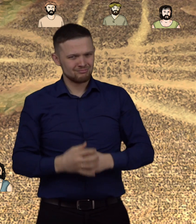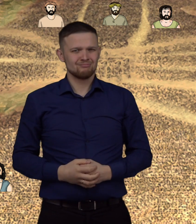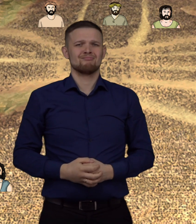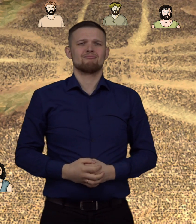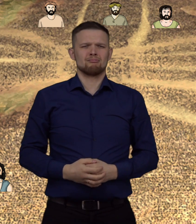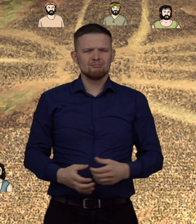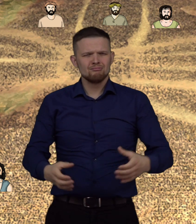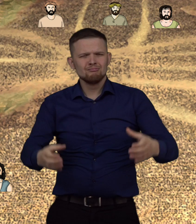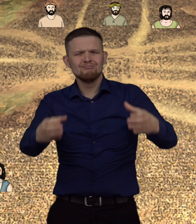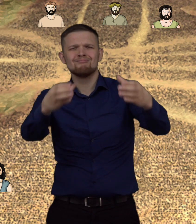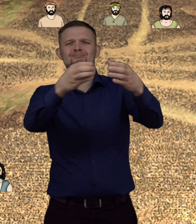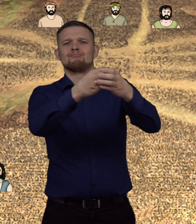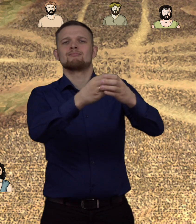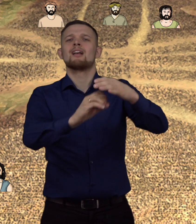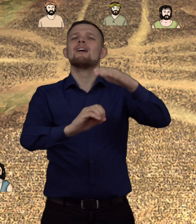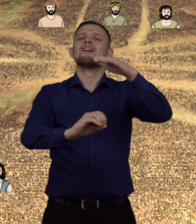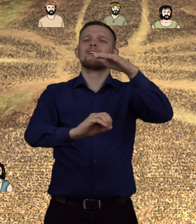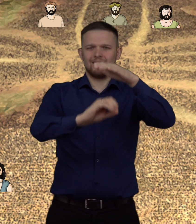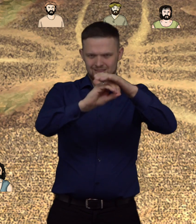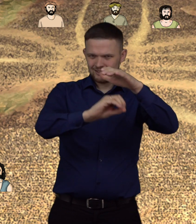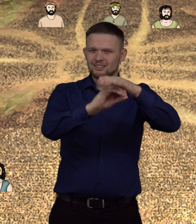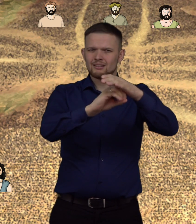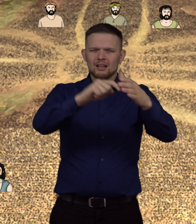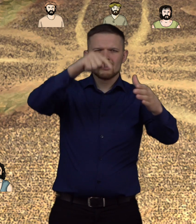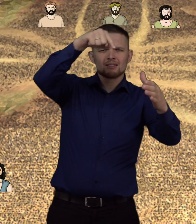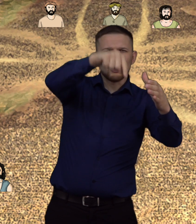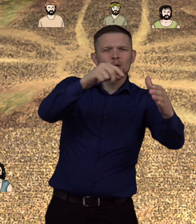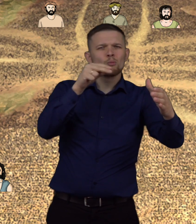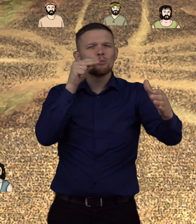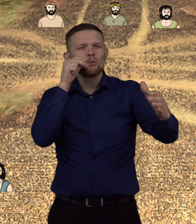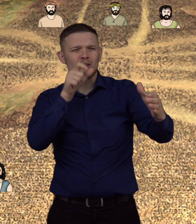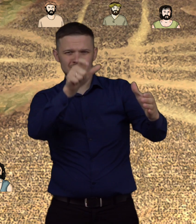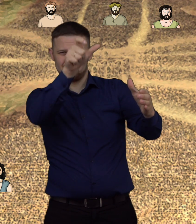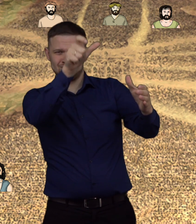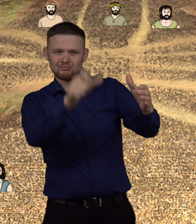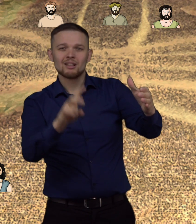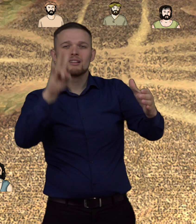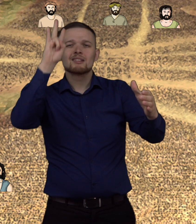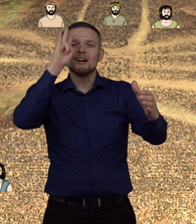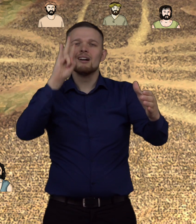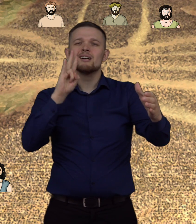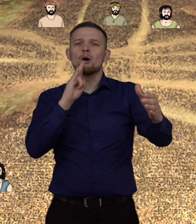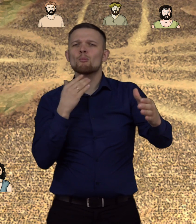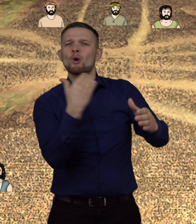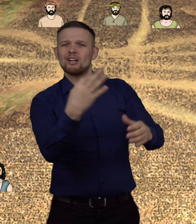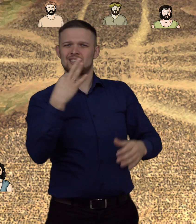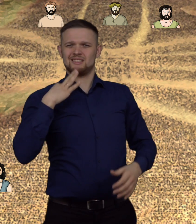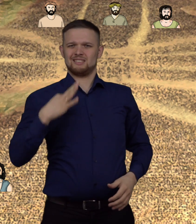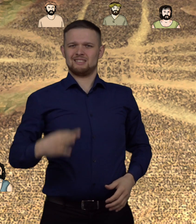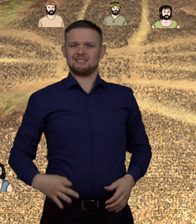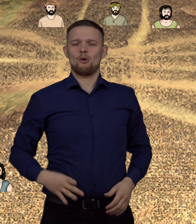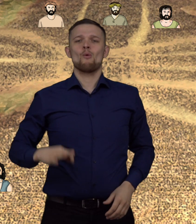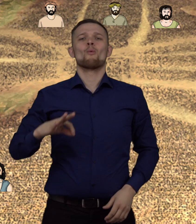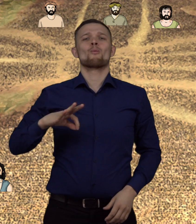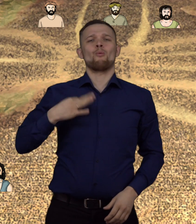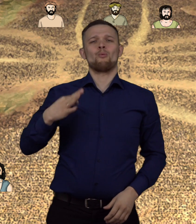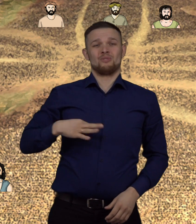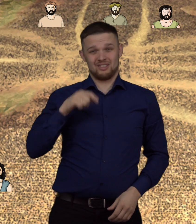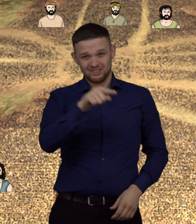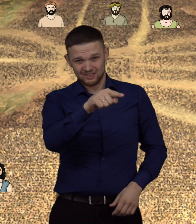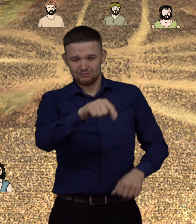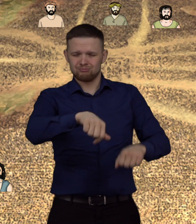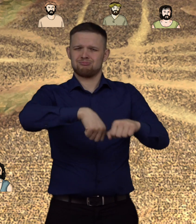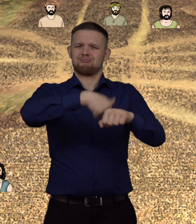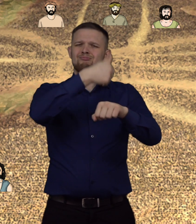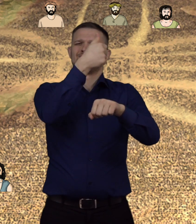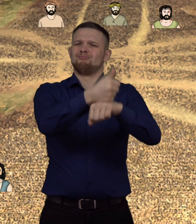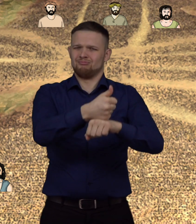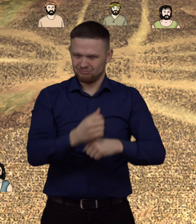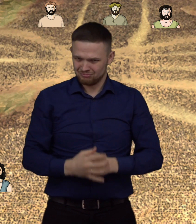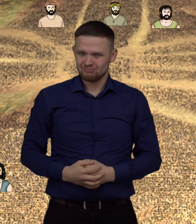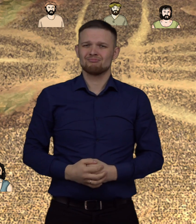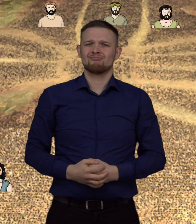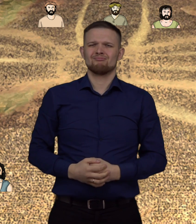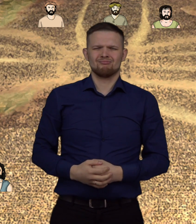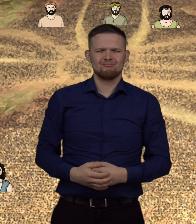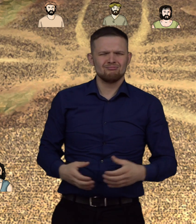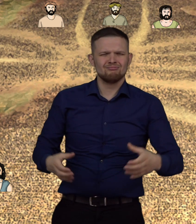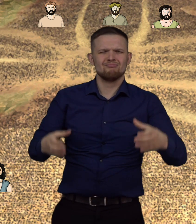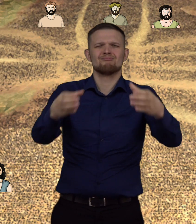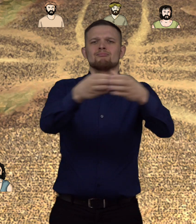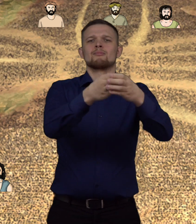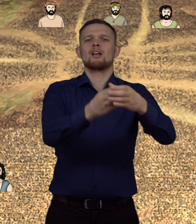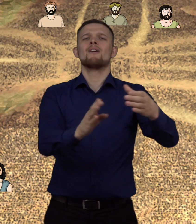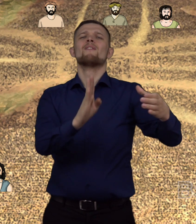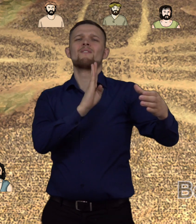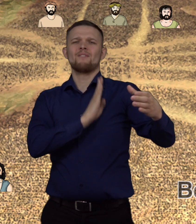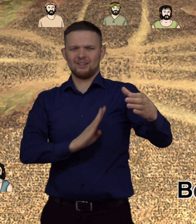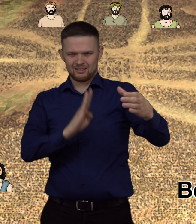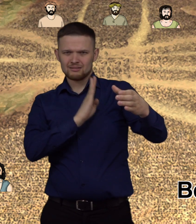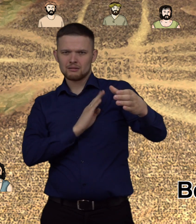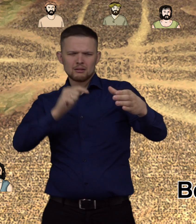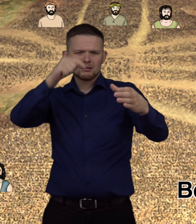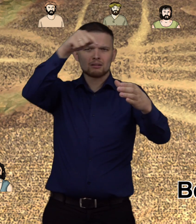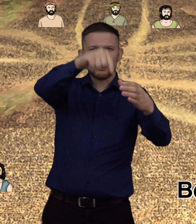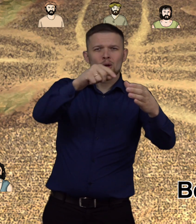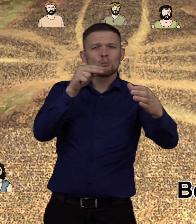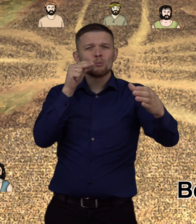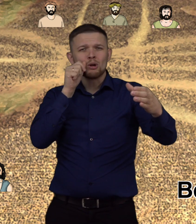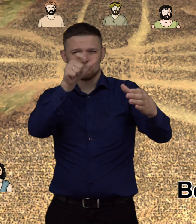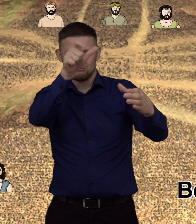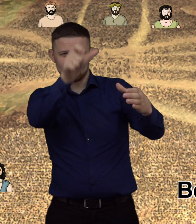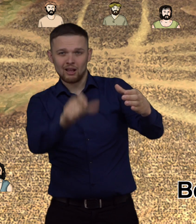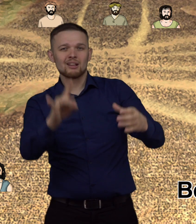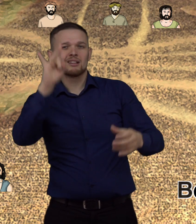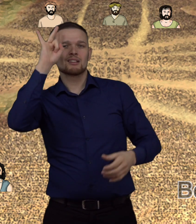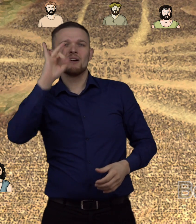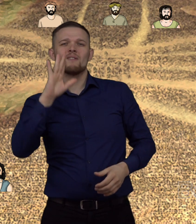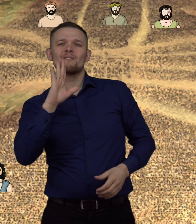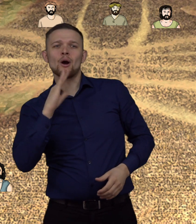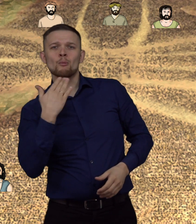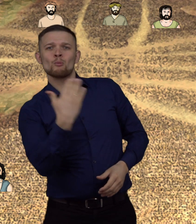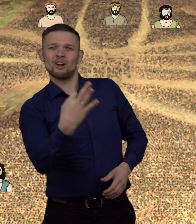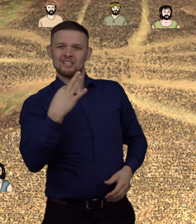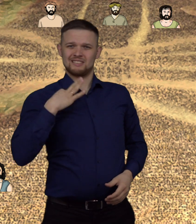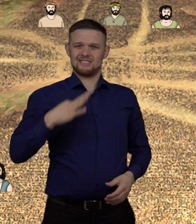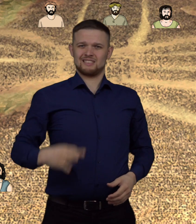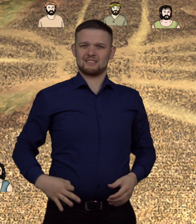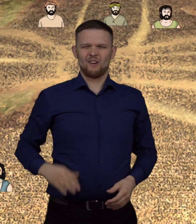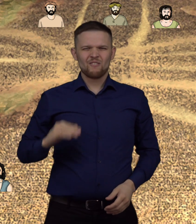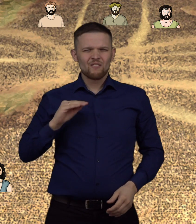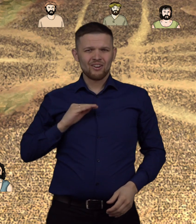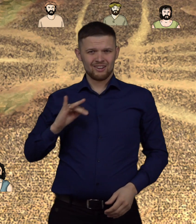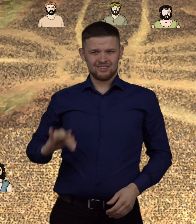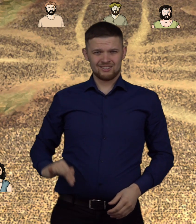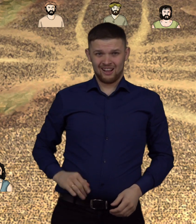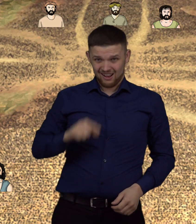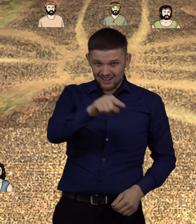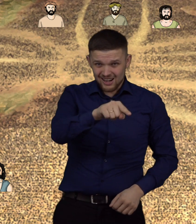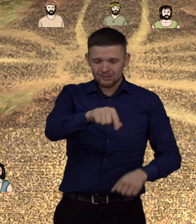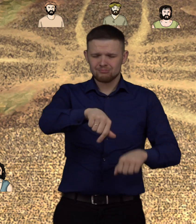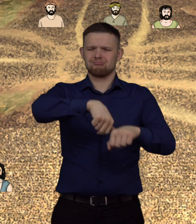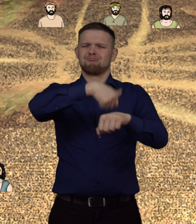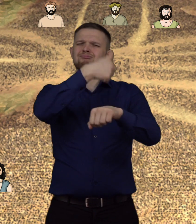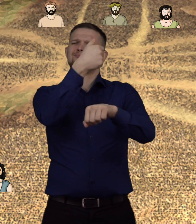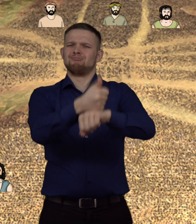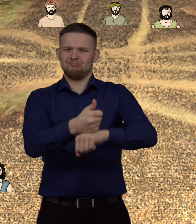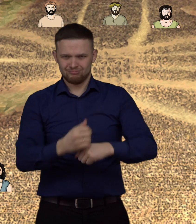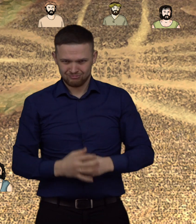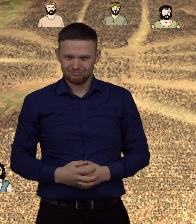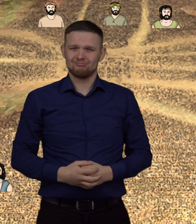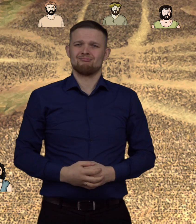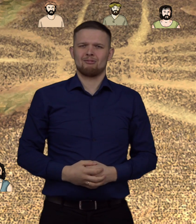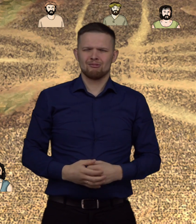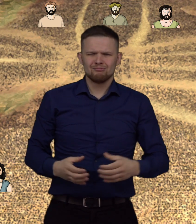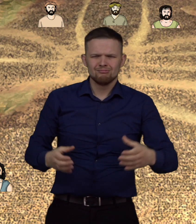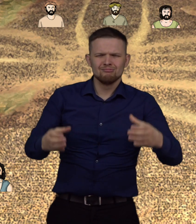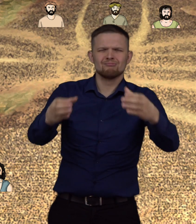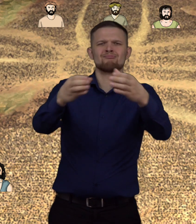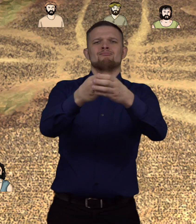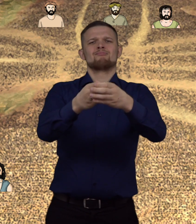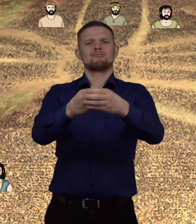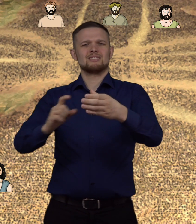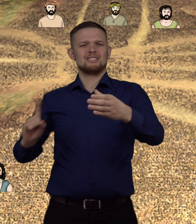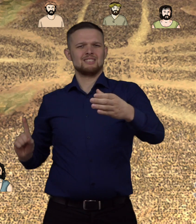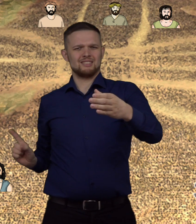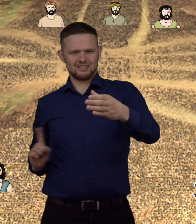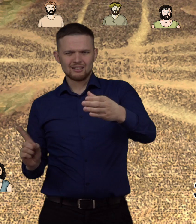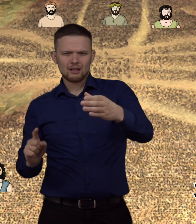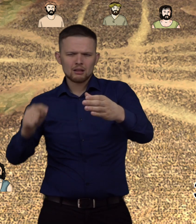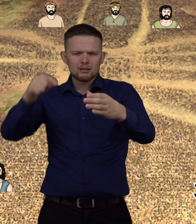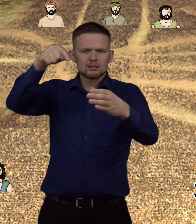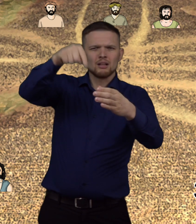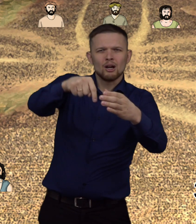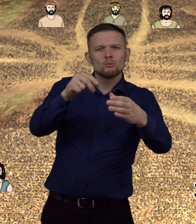from the tribe of Ephraim, Hoshea son of Nun; from the tribe of Benjamin, Palti son of Raphu;